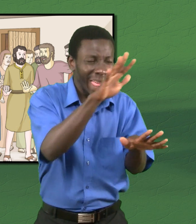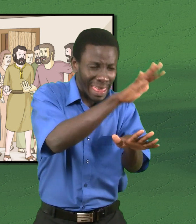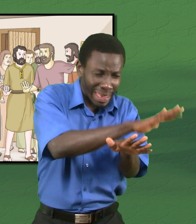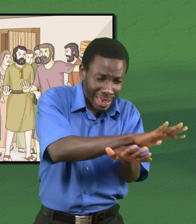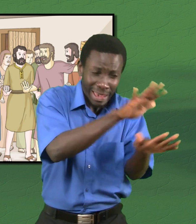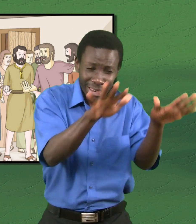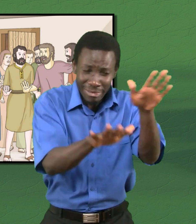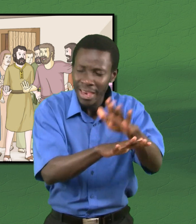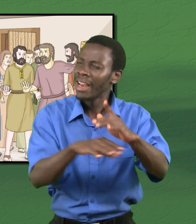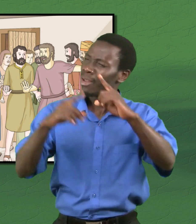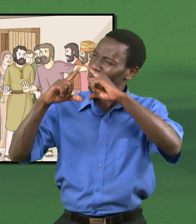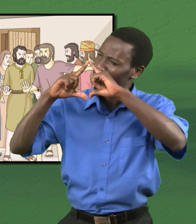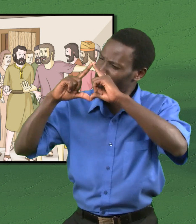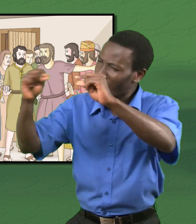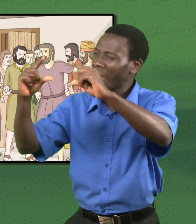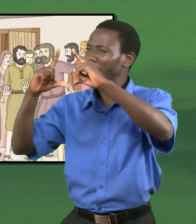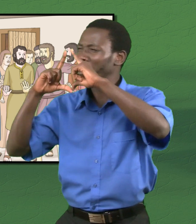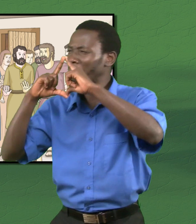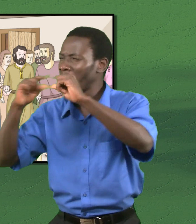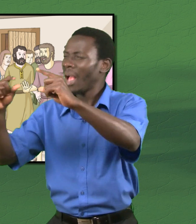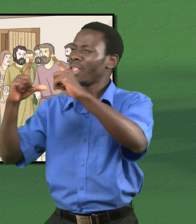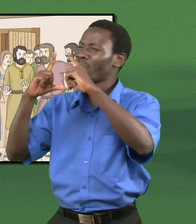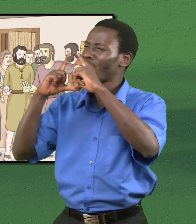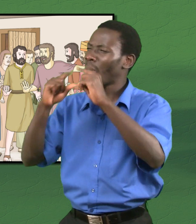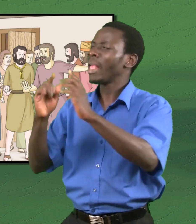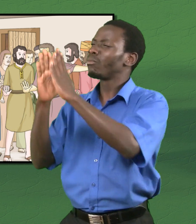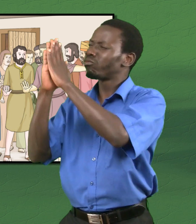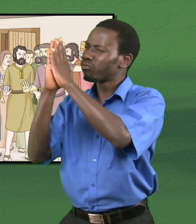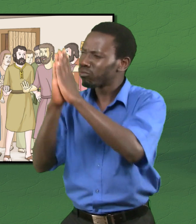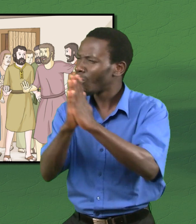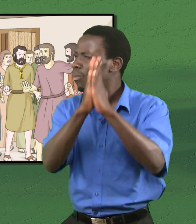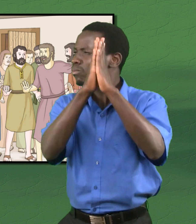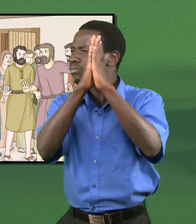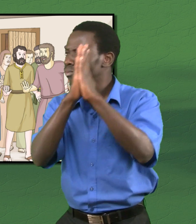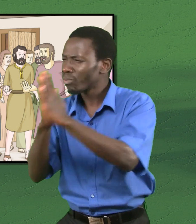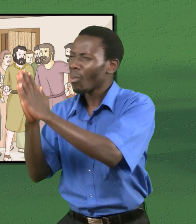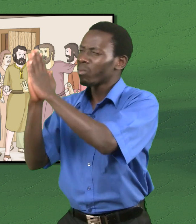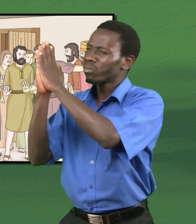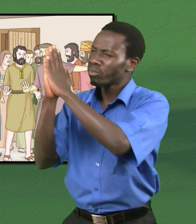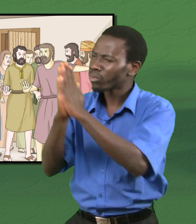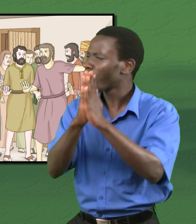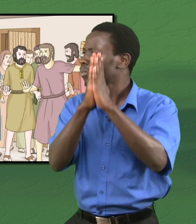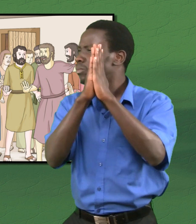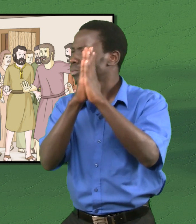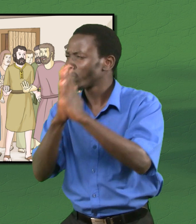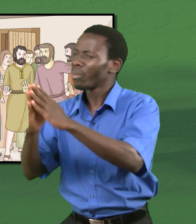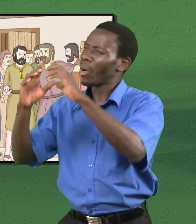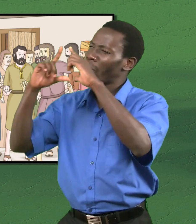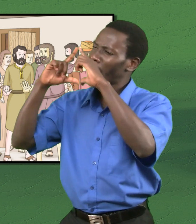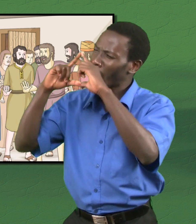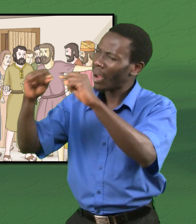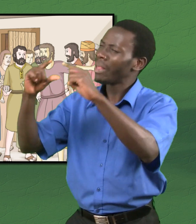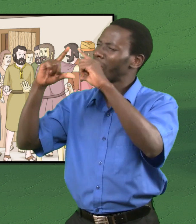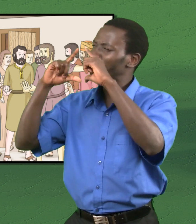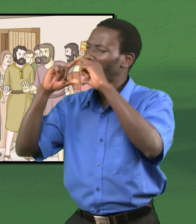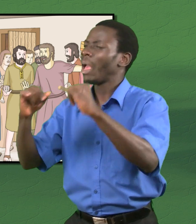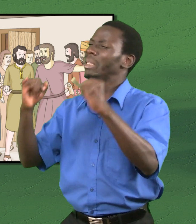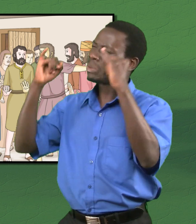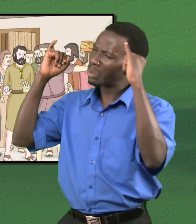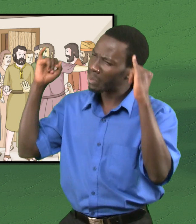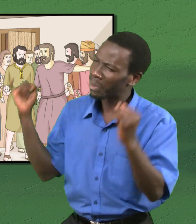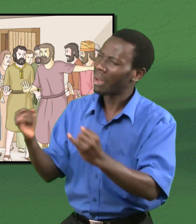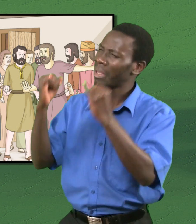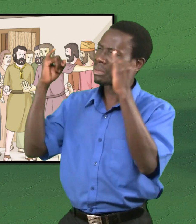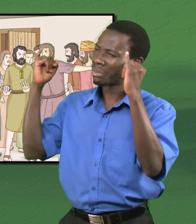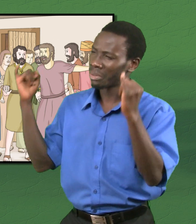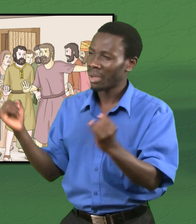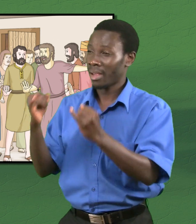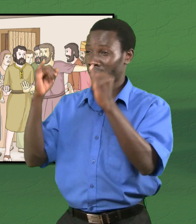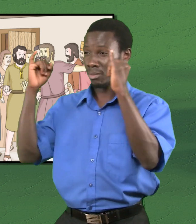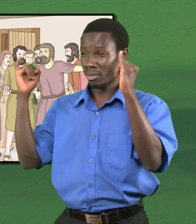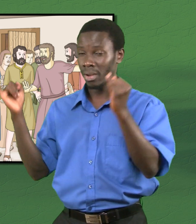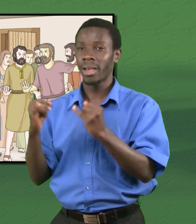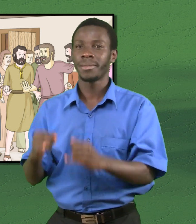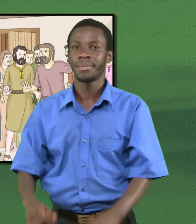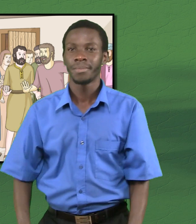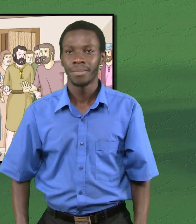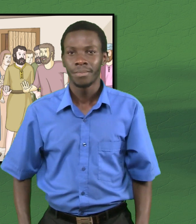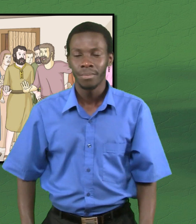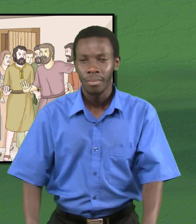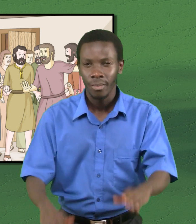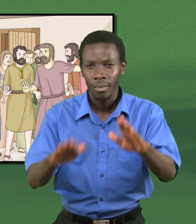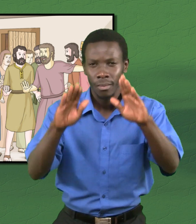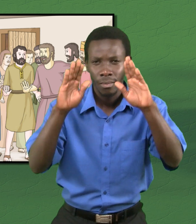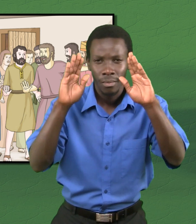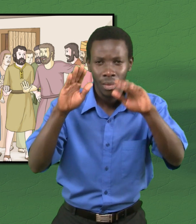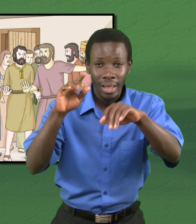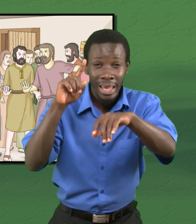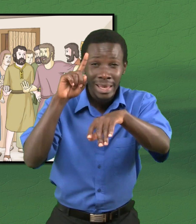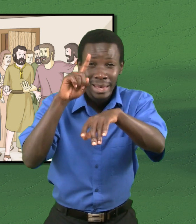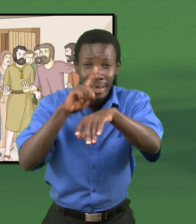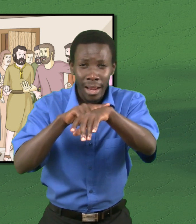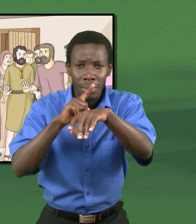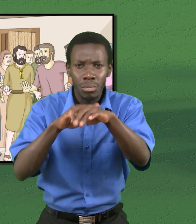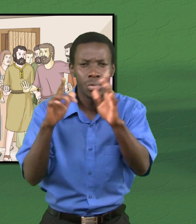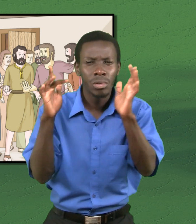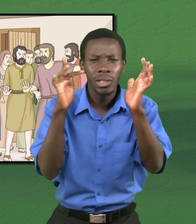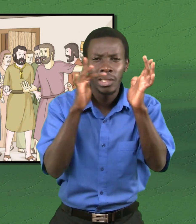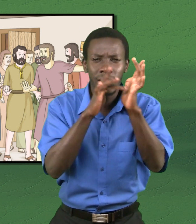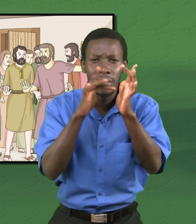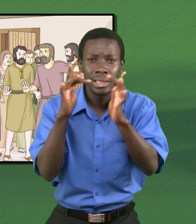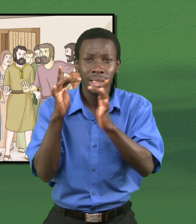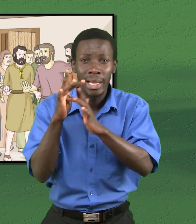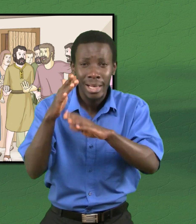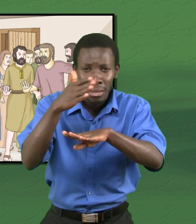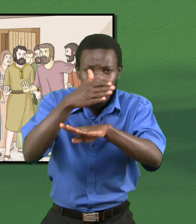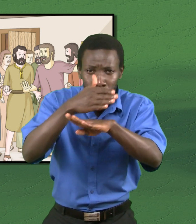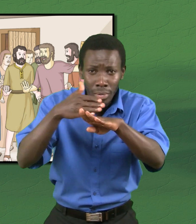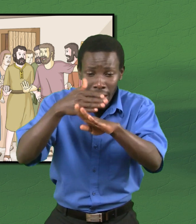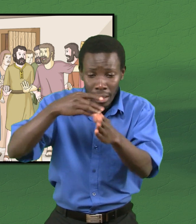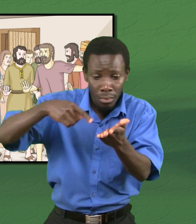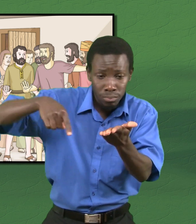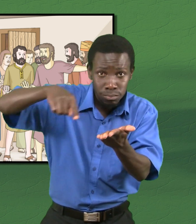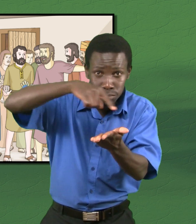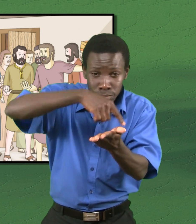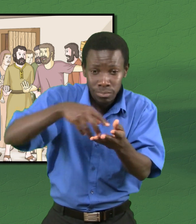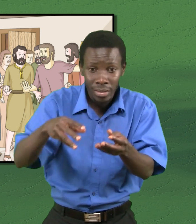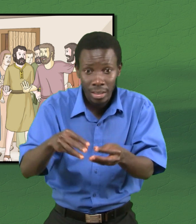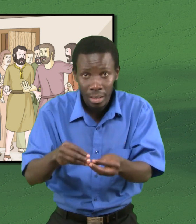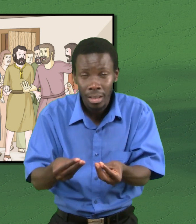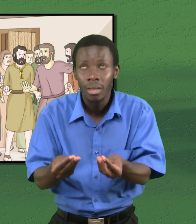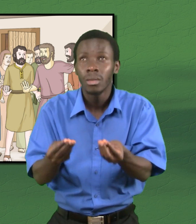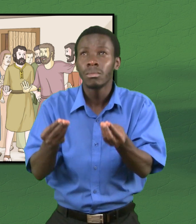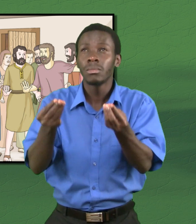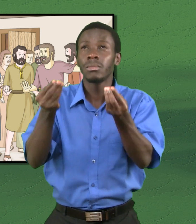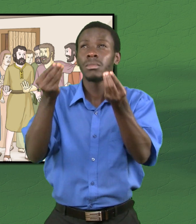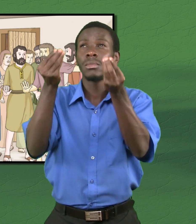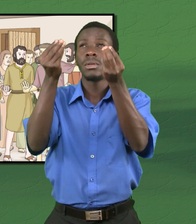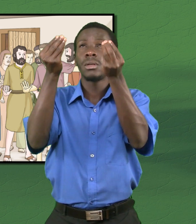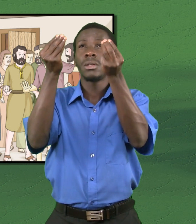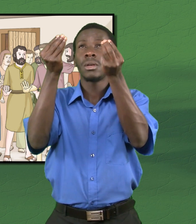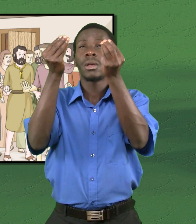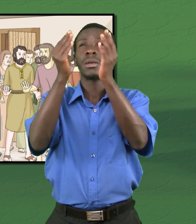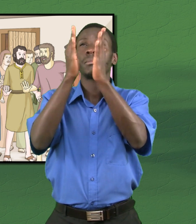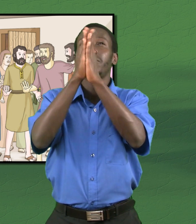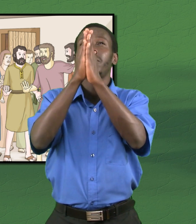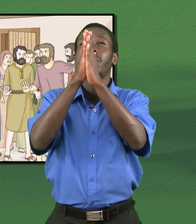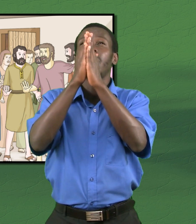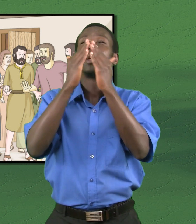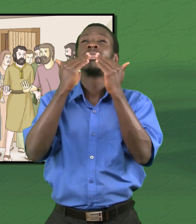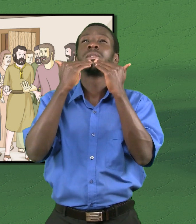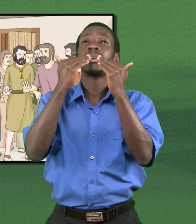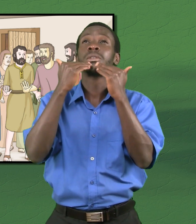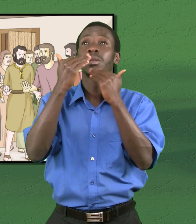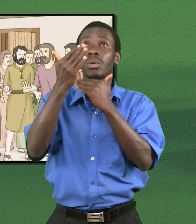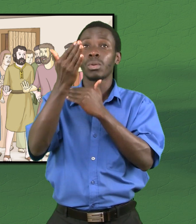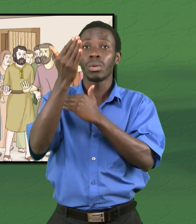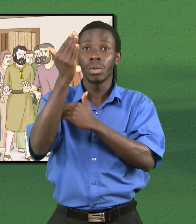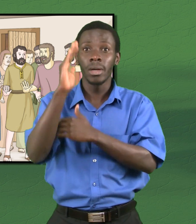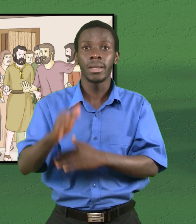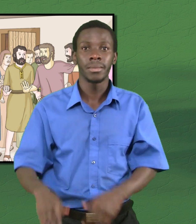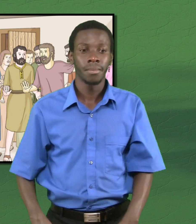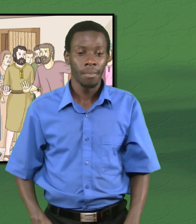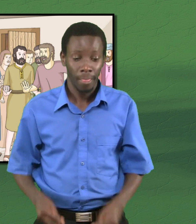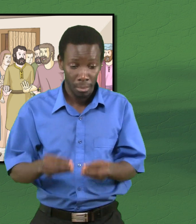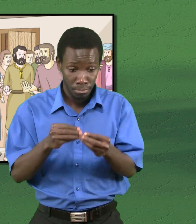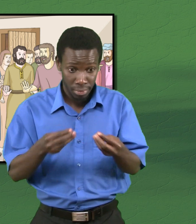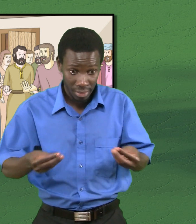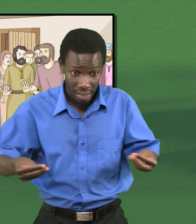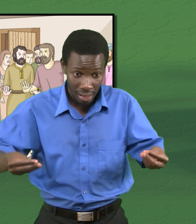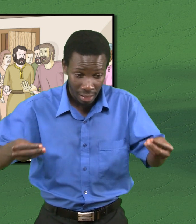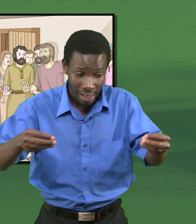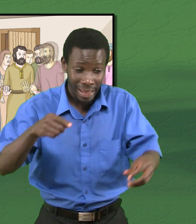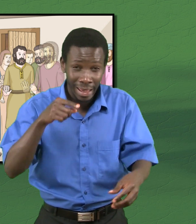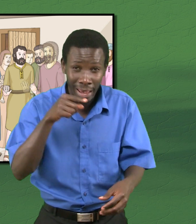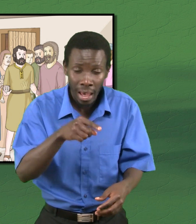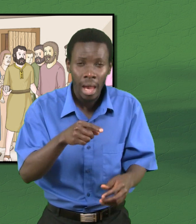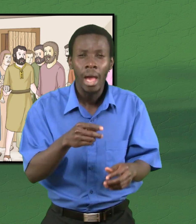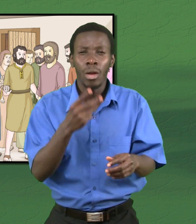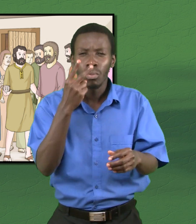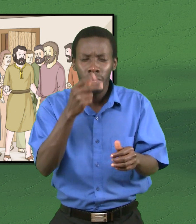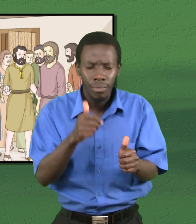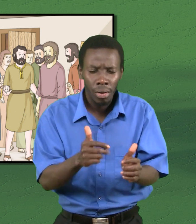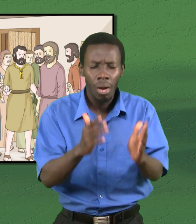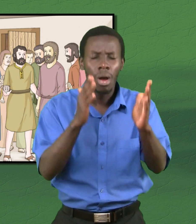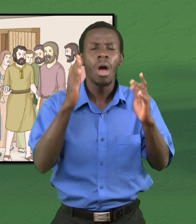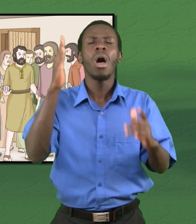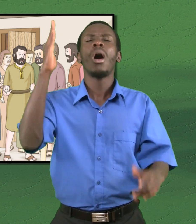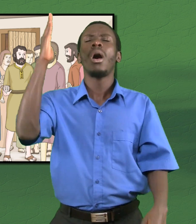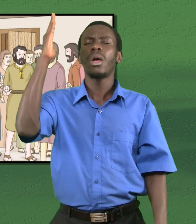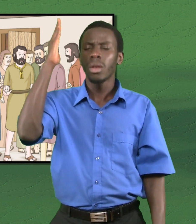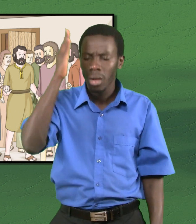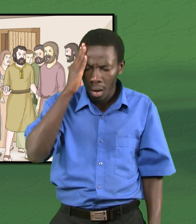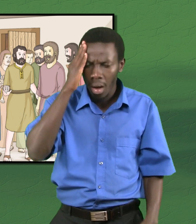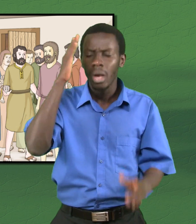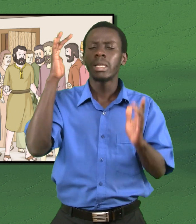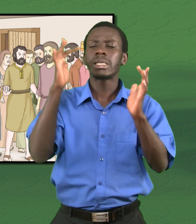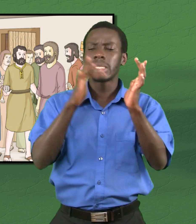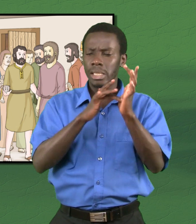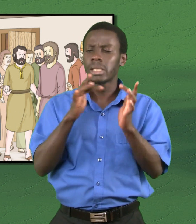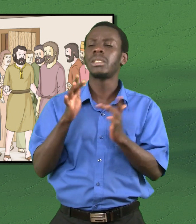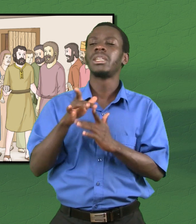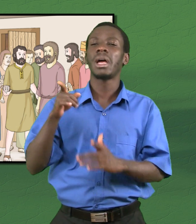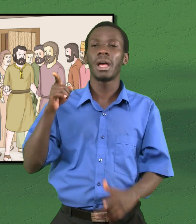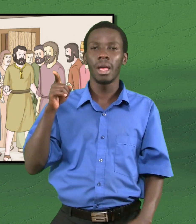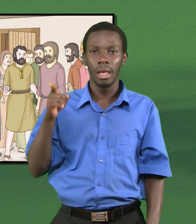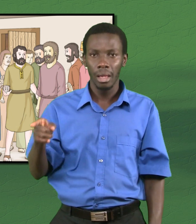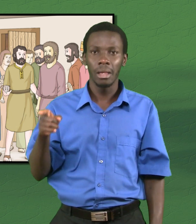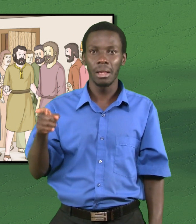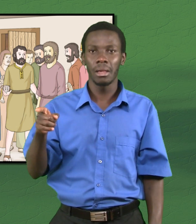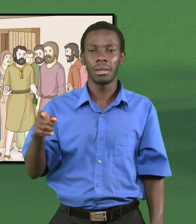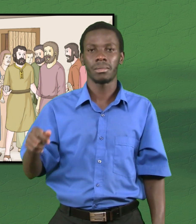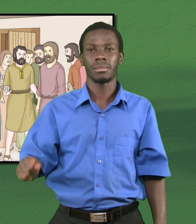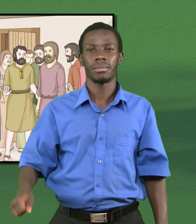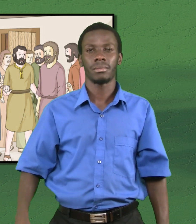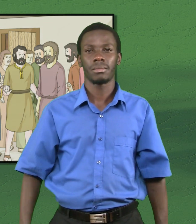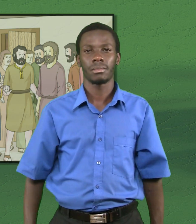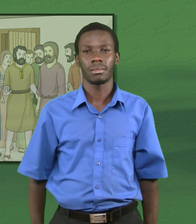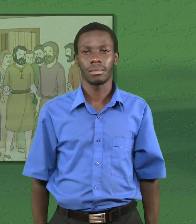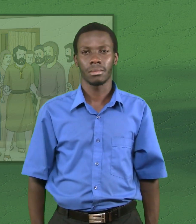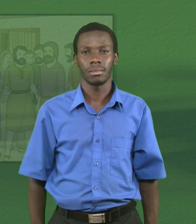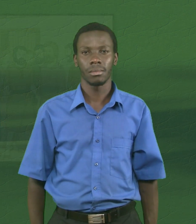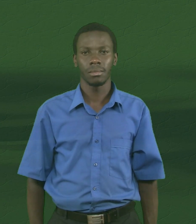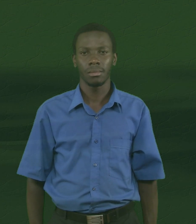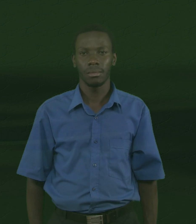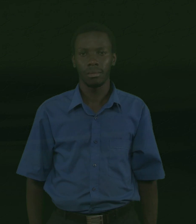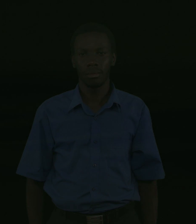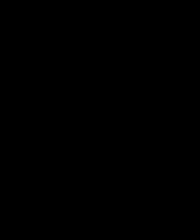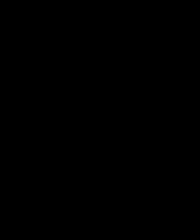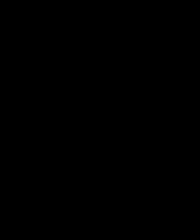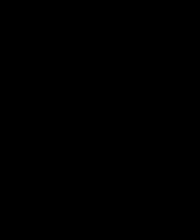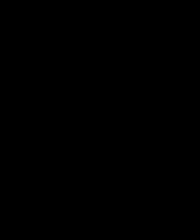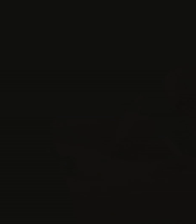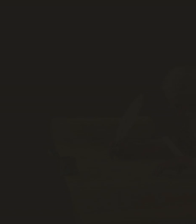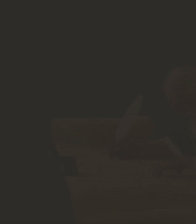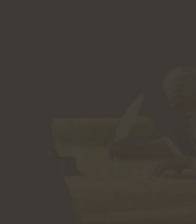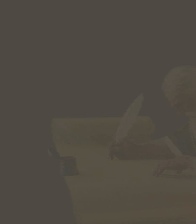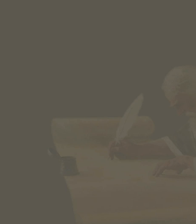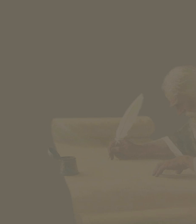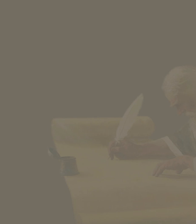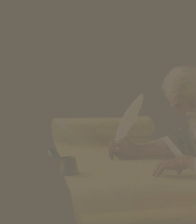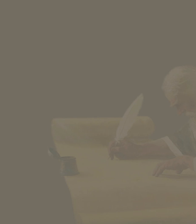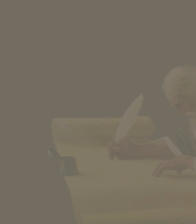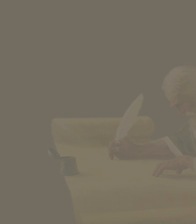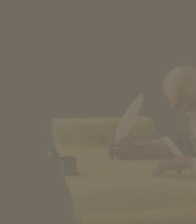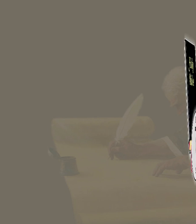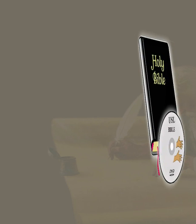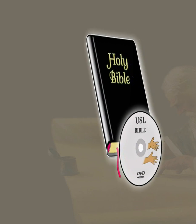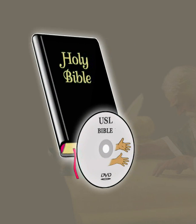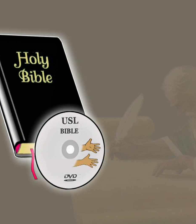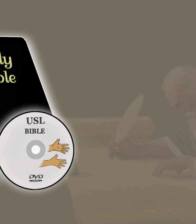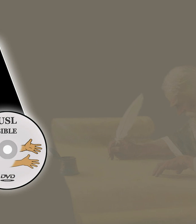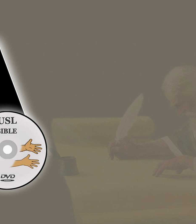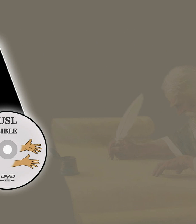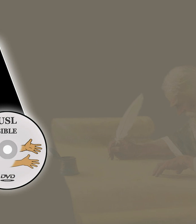Then the two told what had happened on the road, and how they had recognized Jesus in the breaking of the bread.